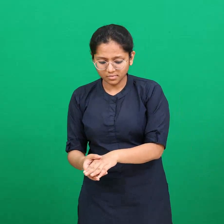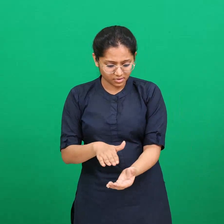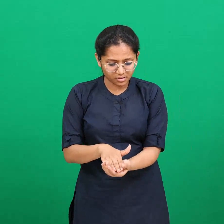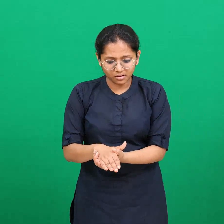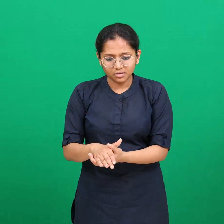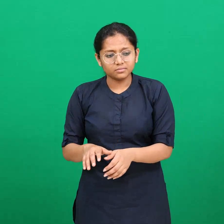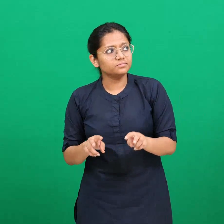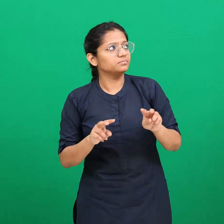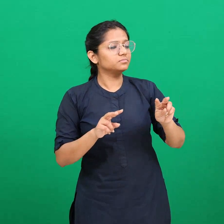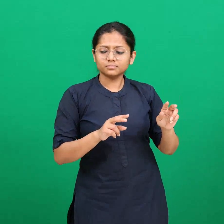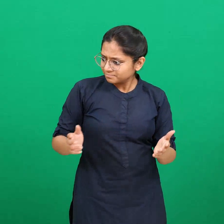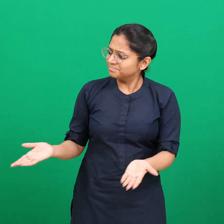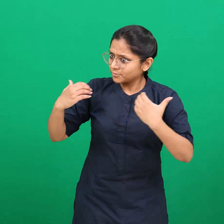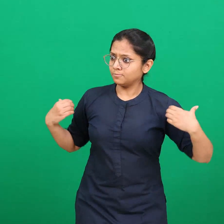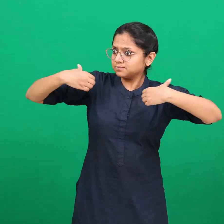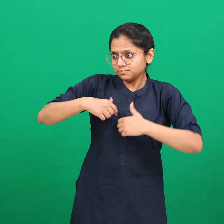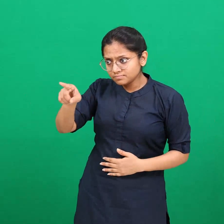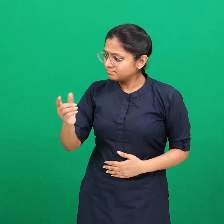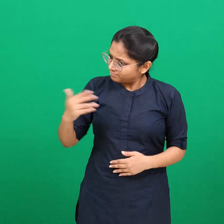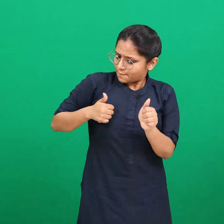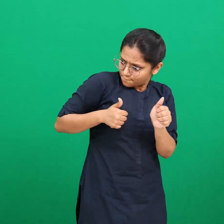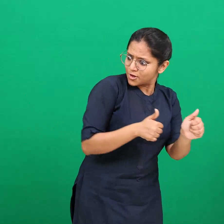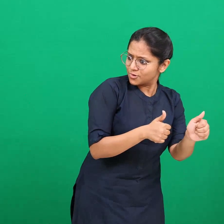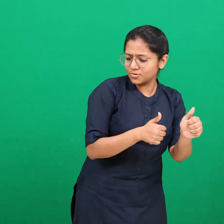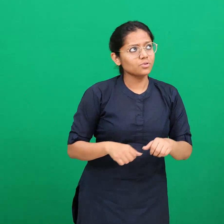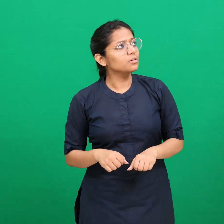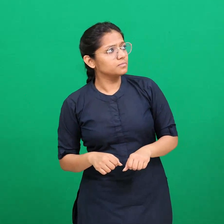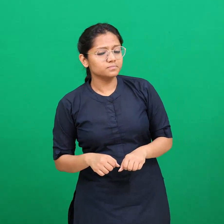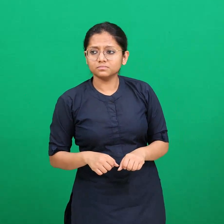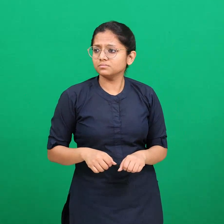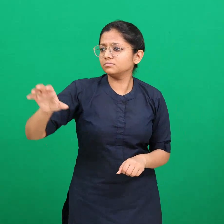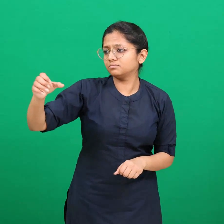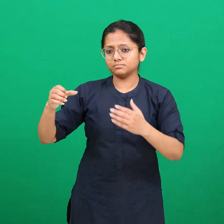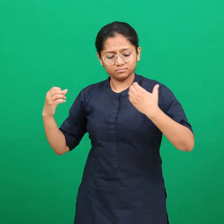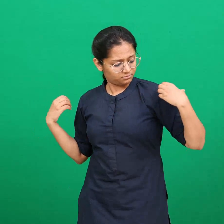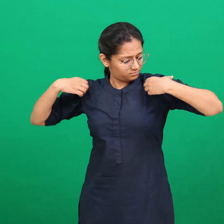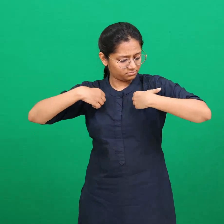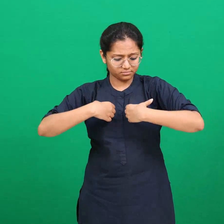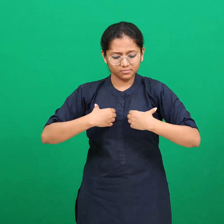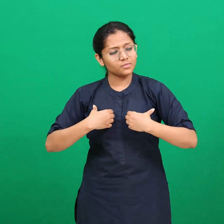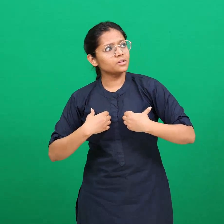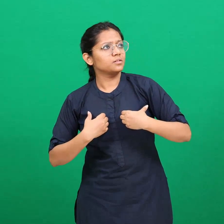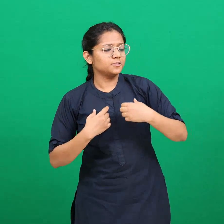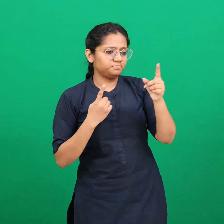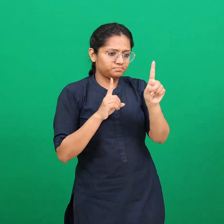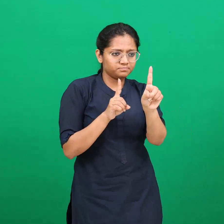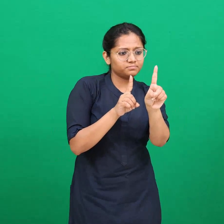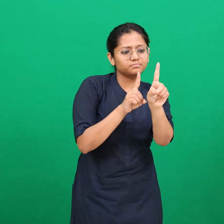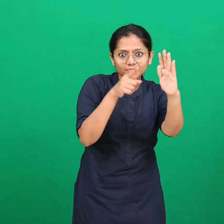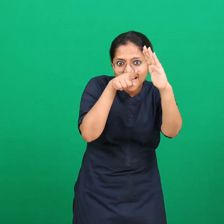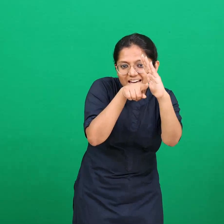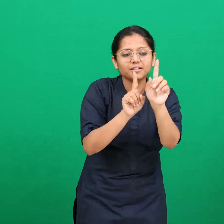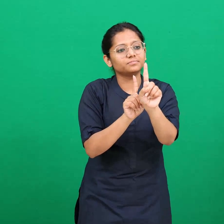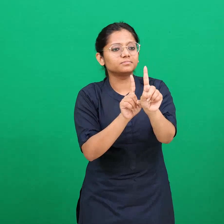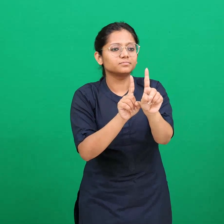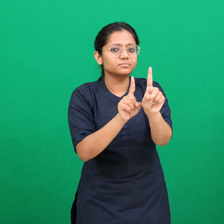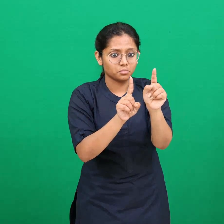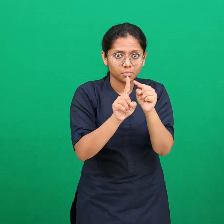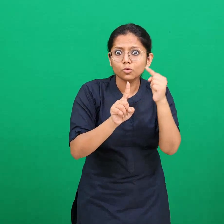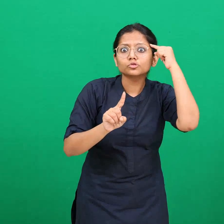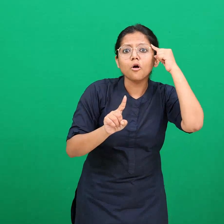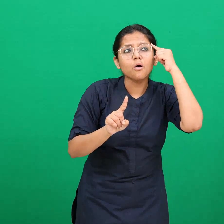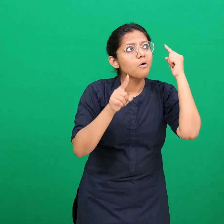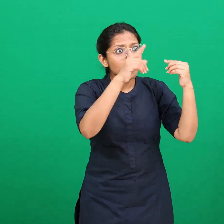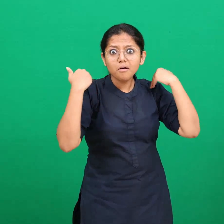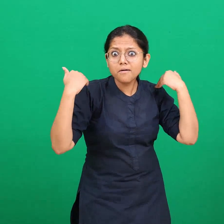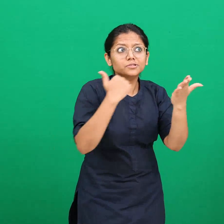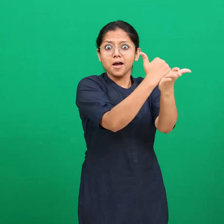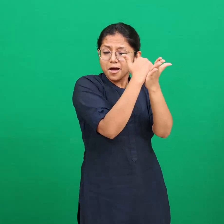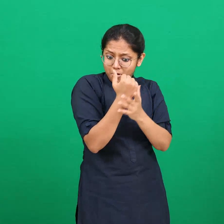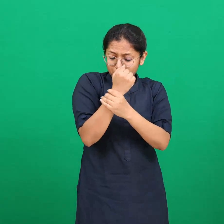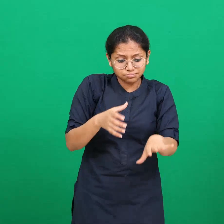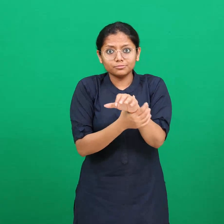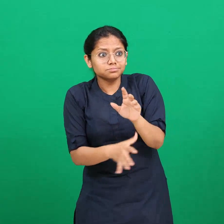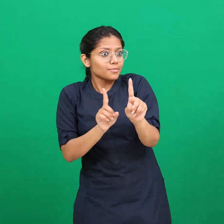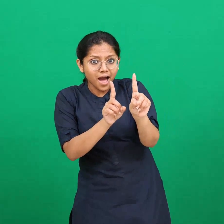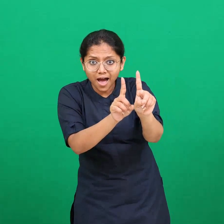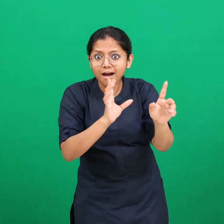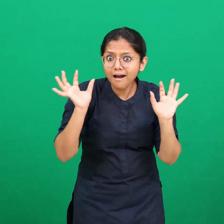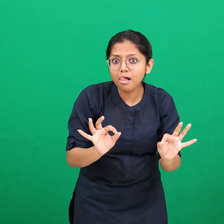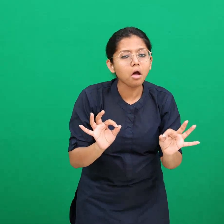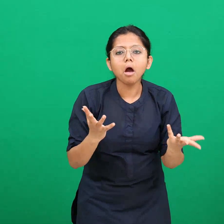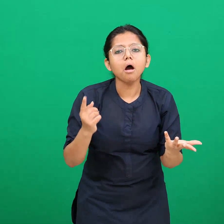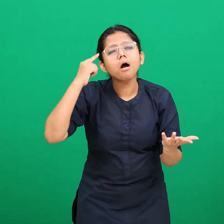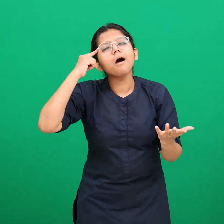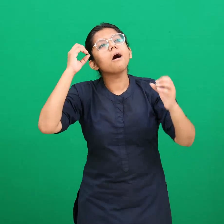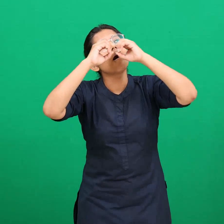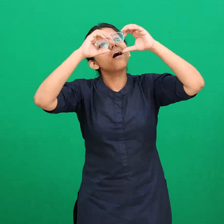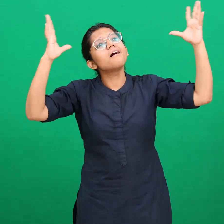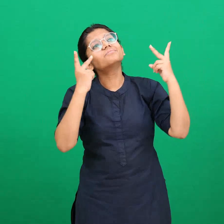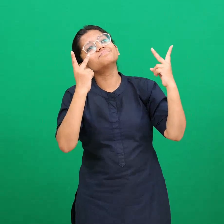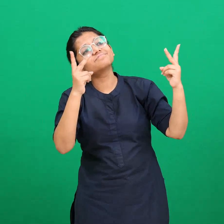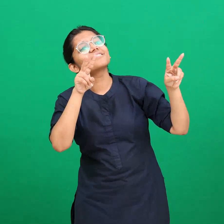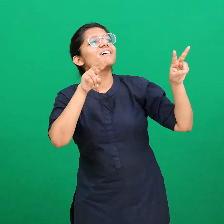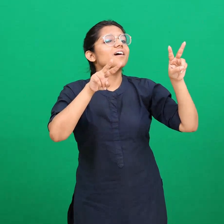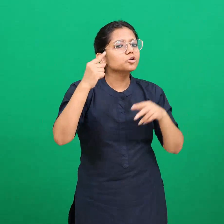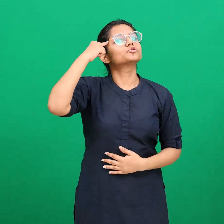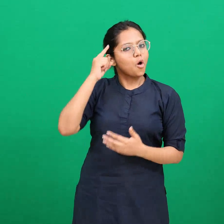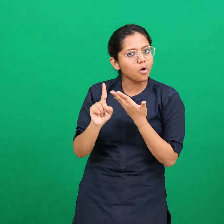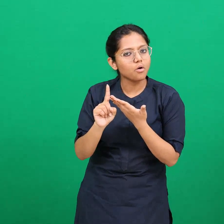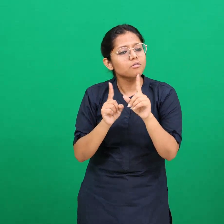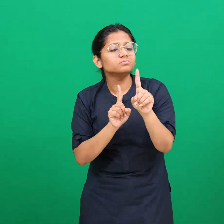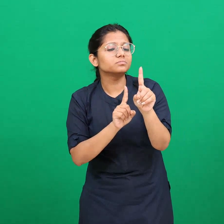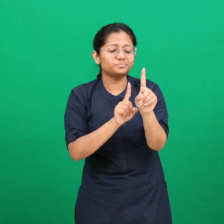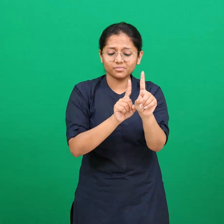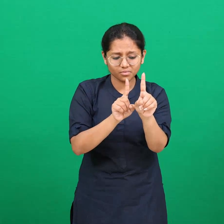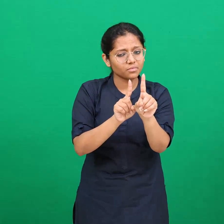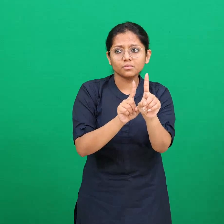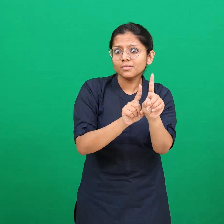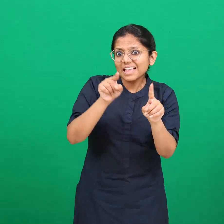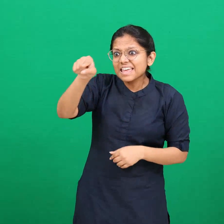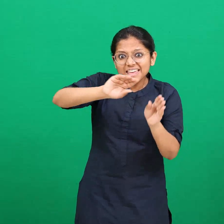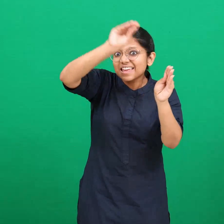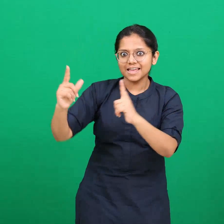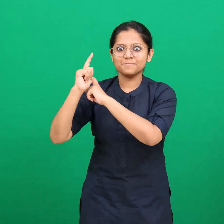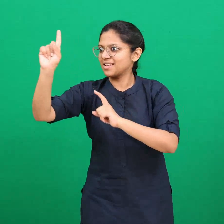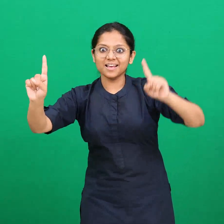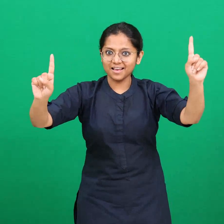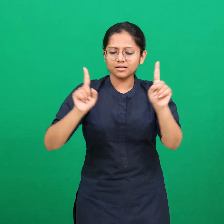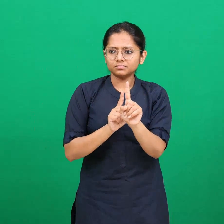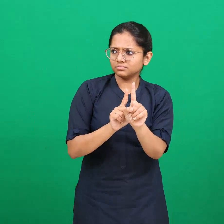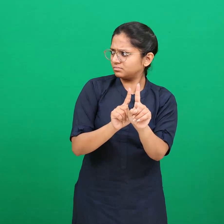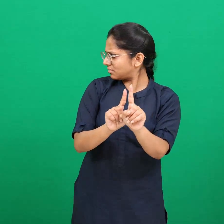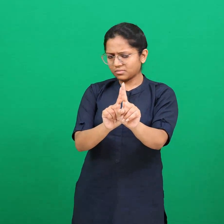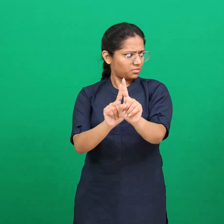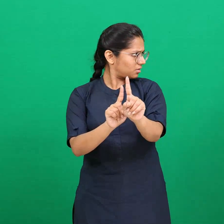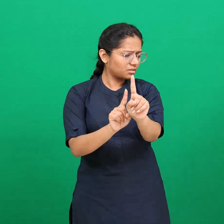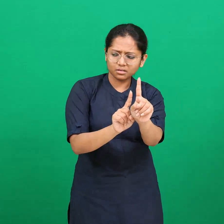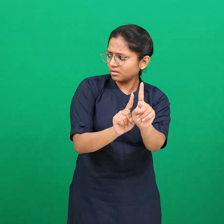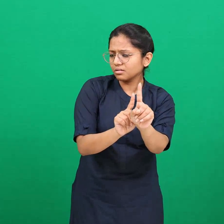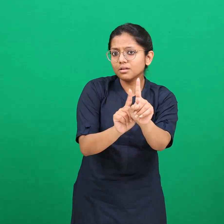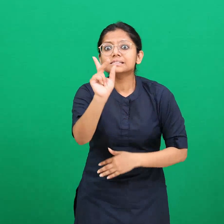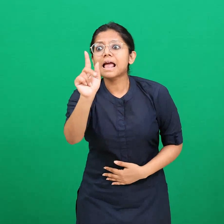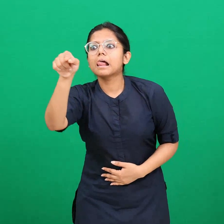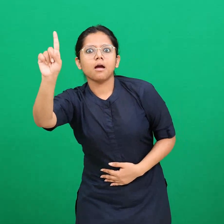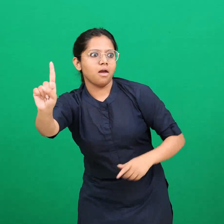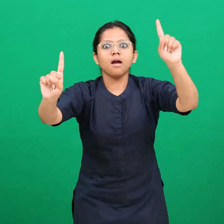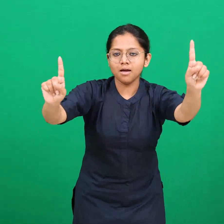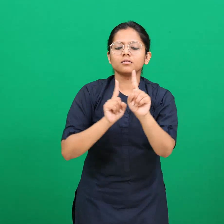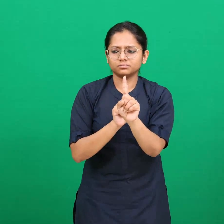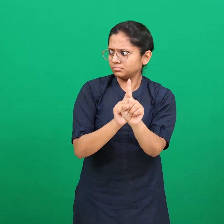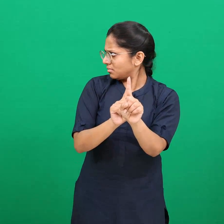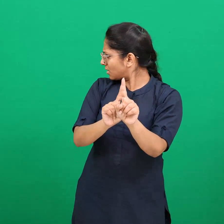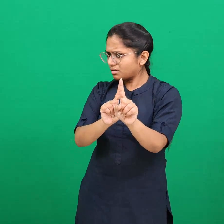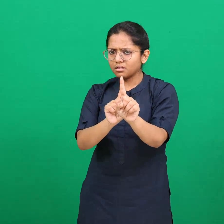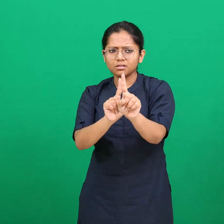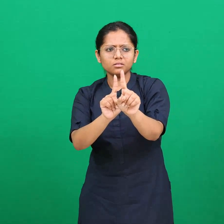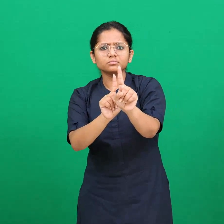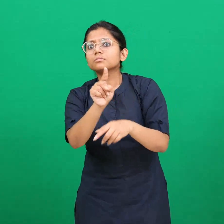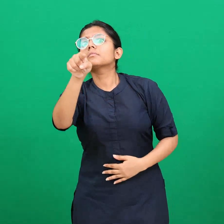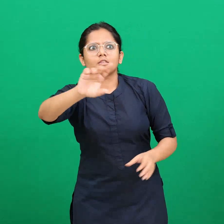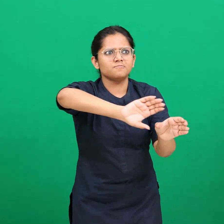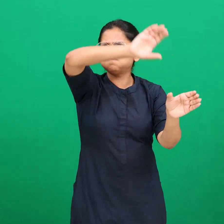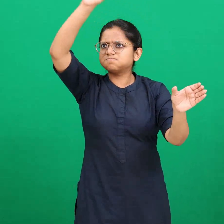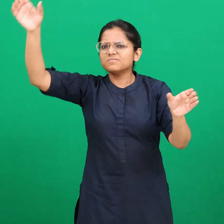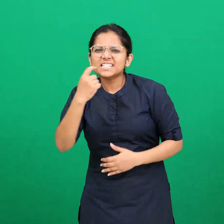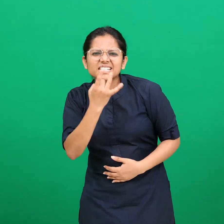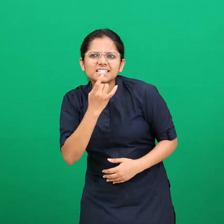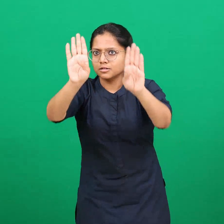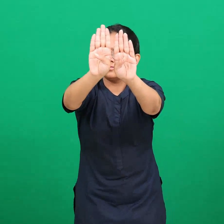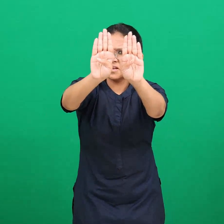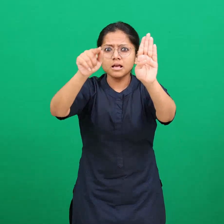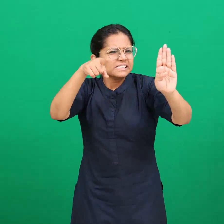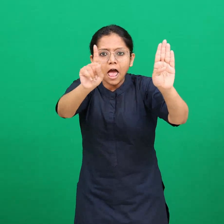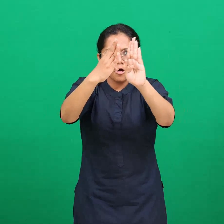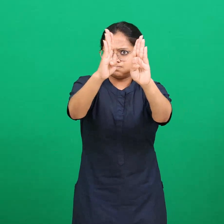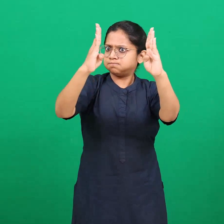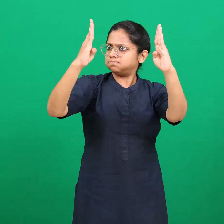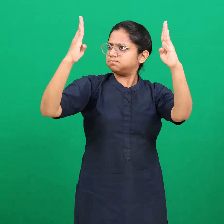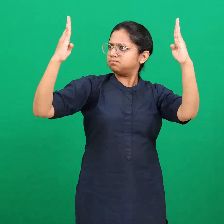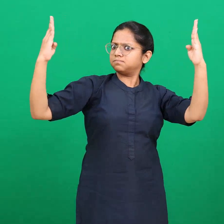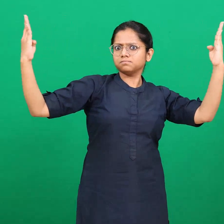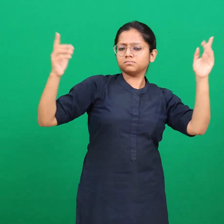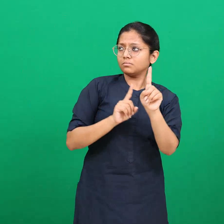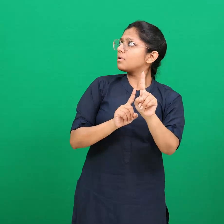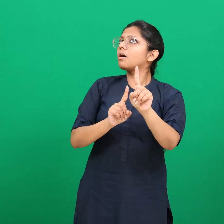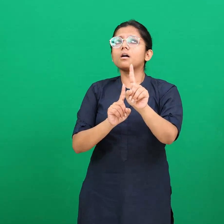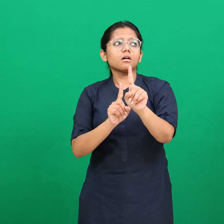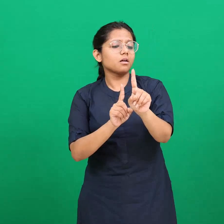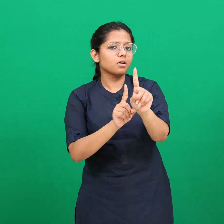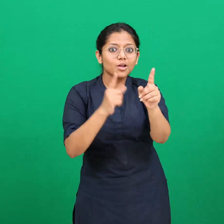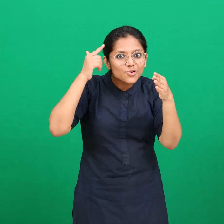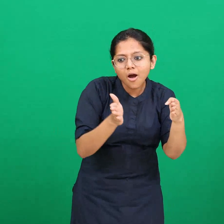So Peter followed him out, but he was unaware that what the angel was doing was real. He thought he was only seeing a vision. They passed the first and second guards and came to the iron gate leading to the city, which opened for them by itself.